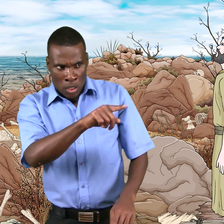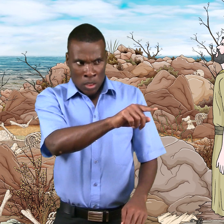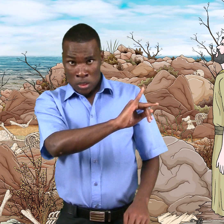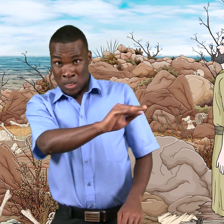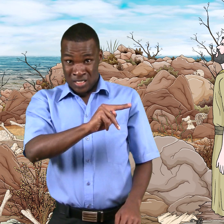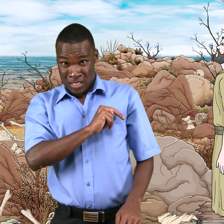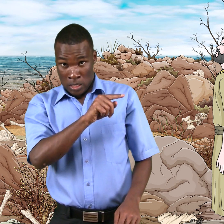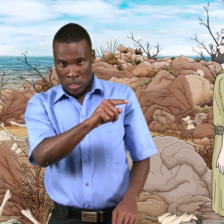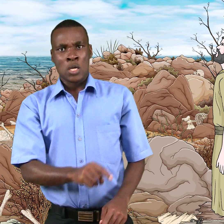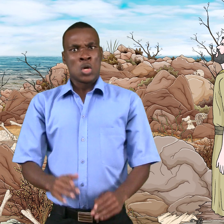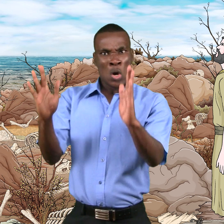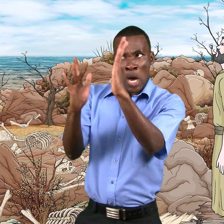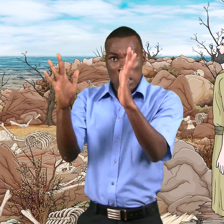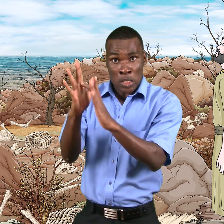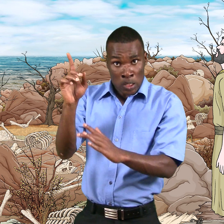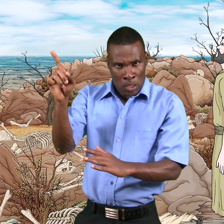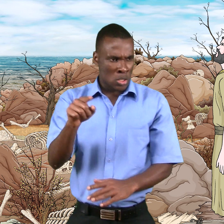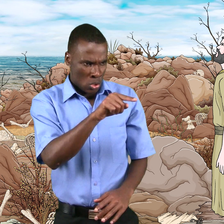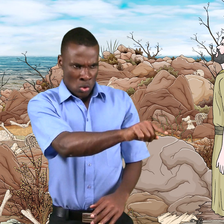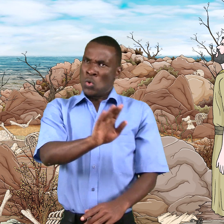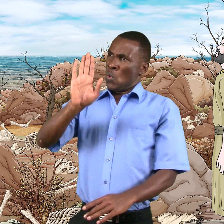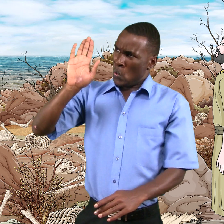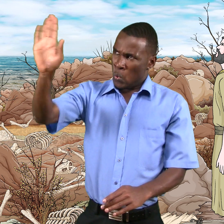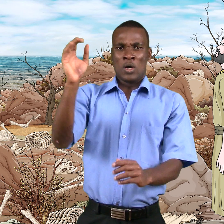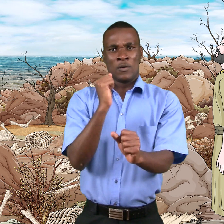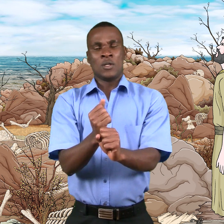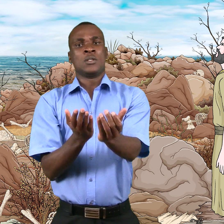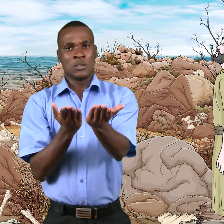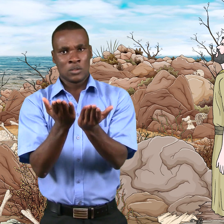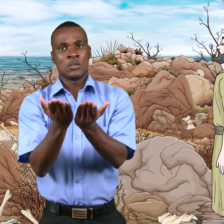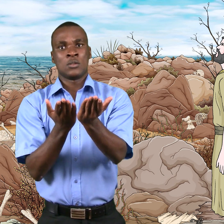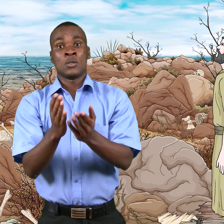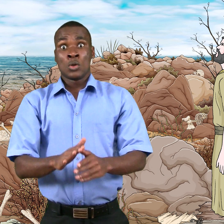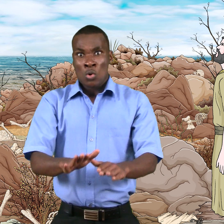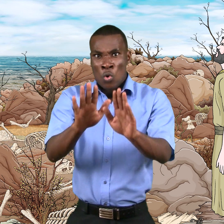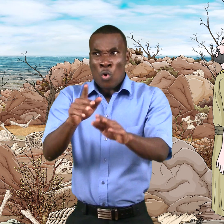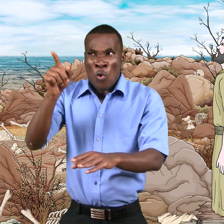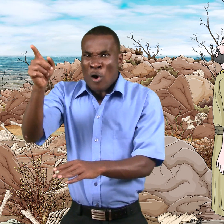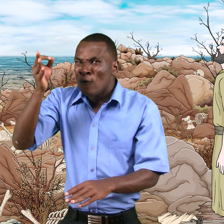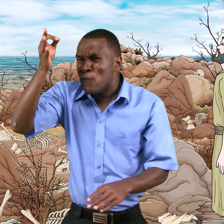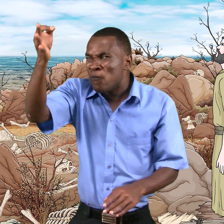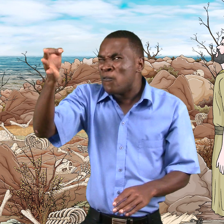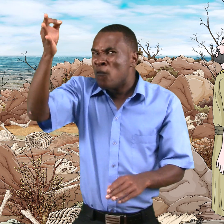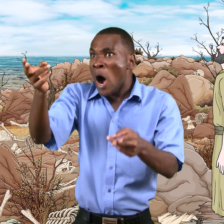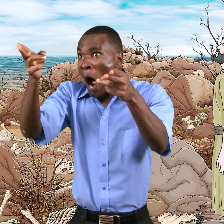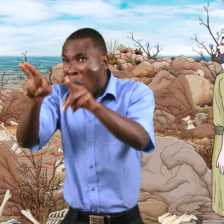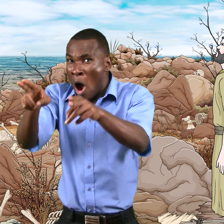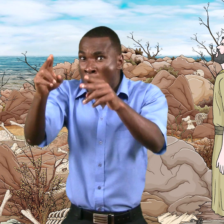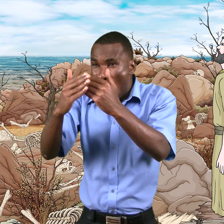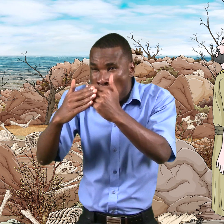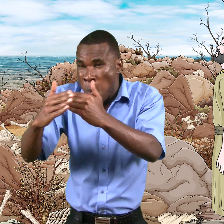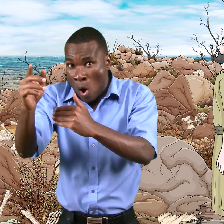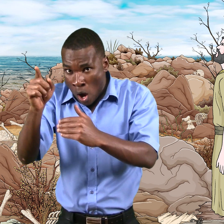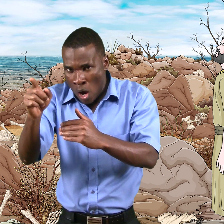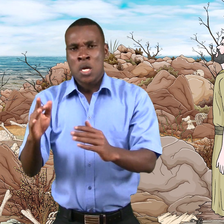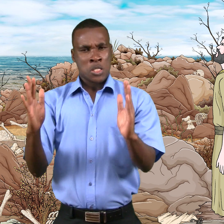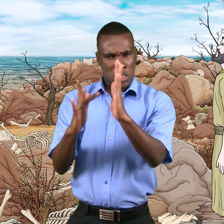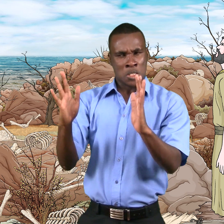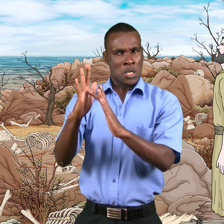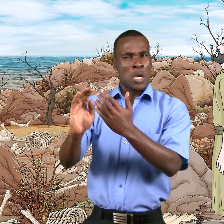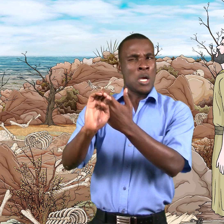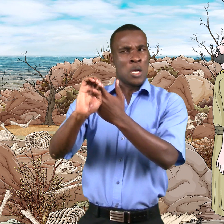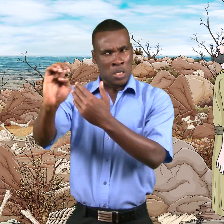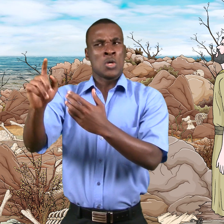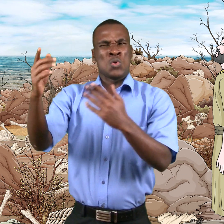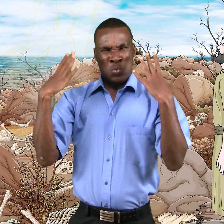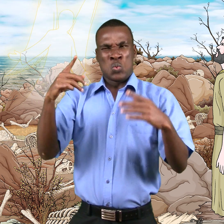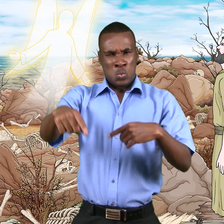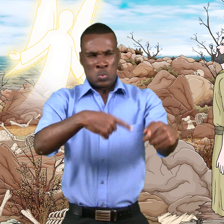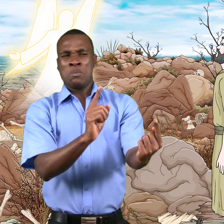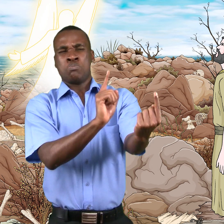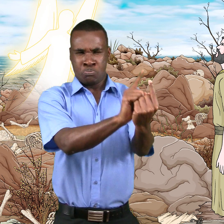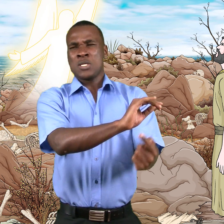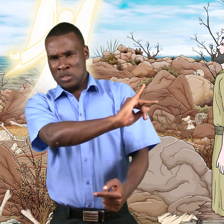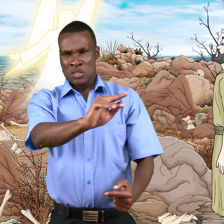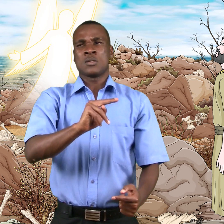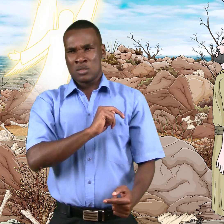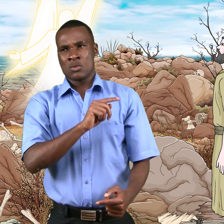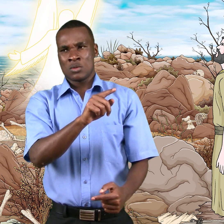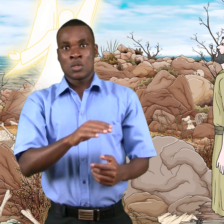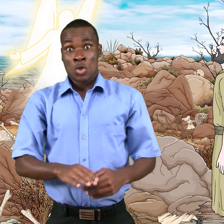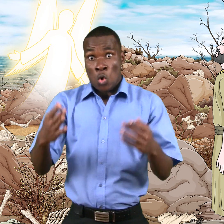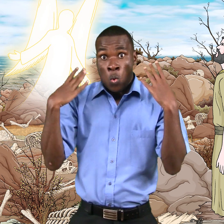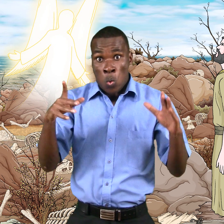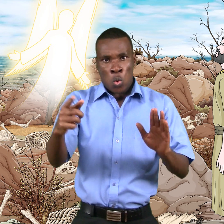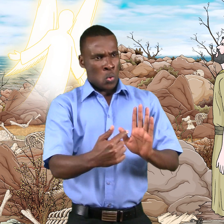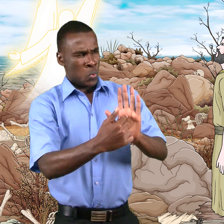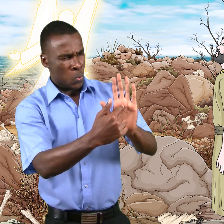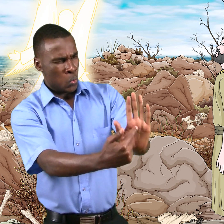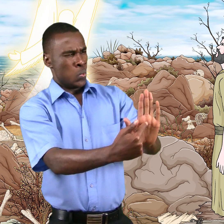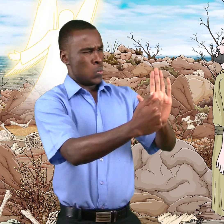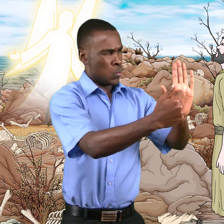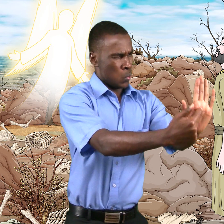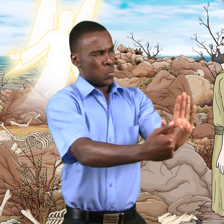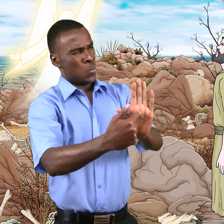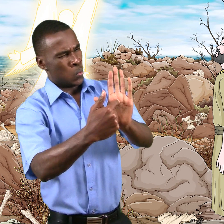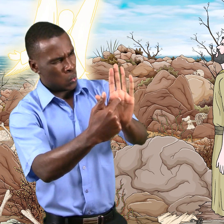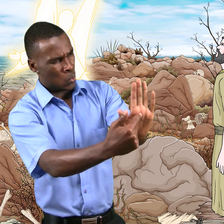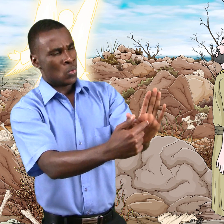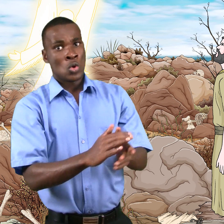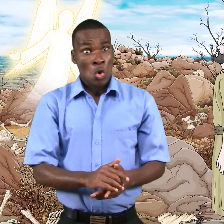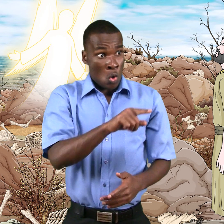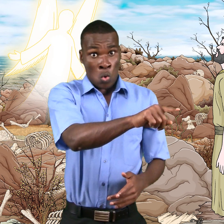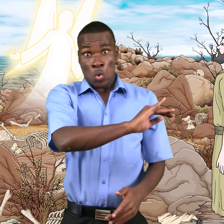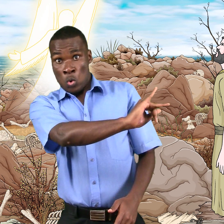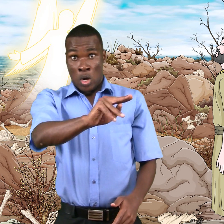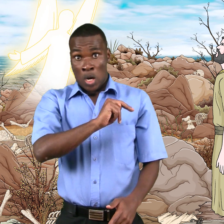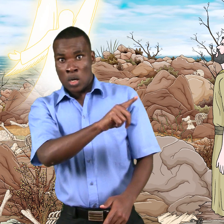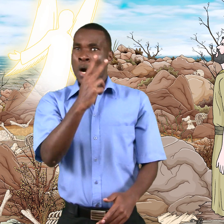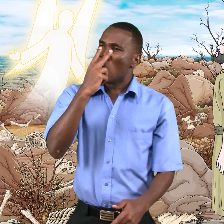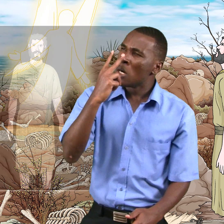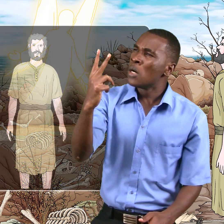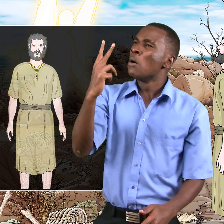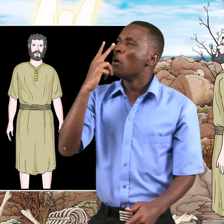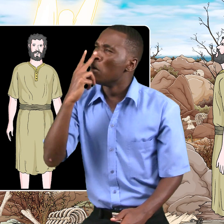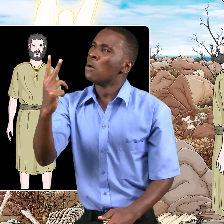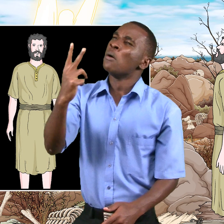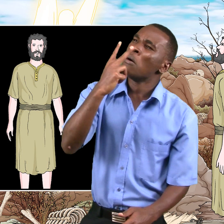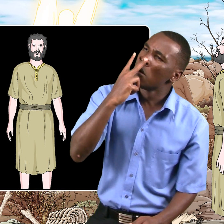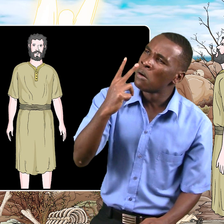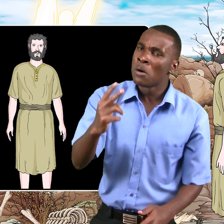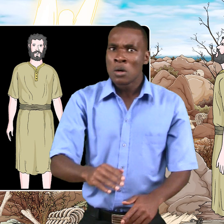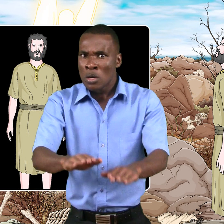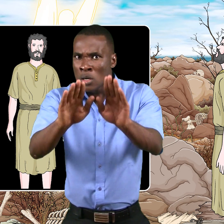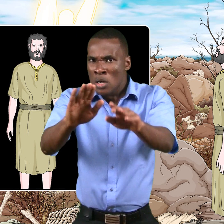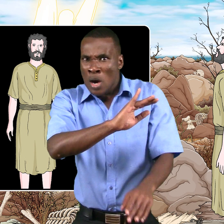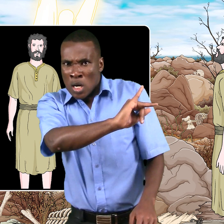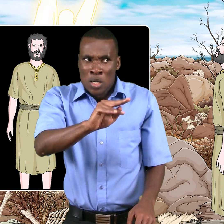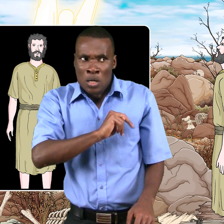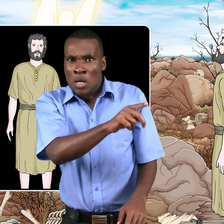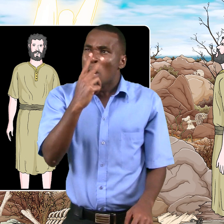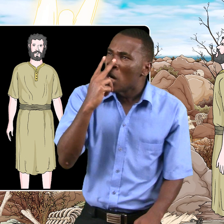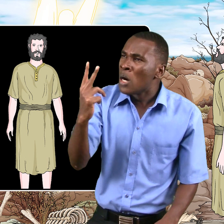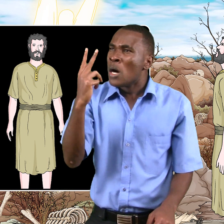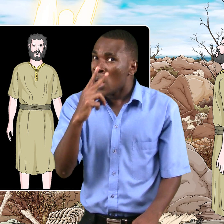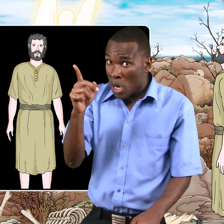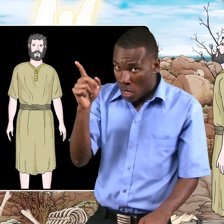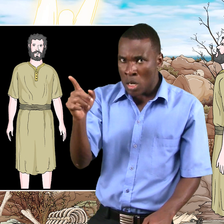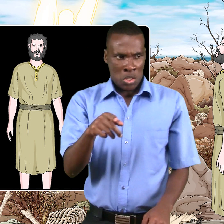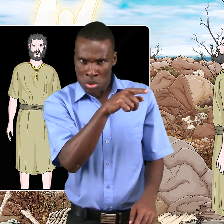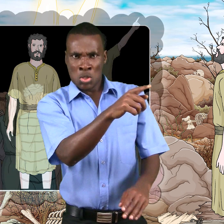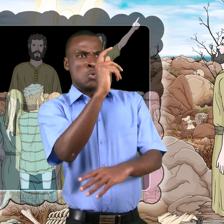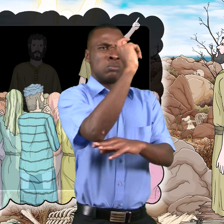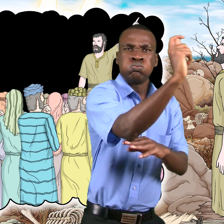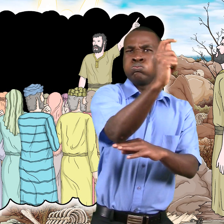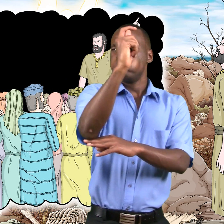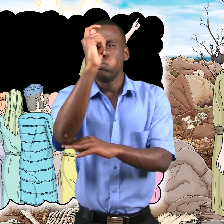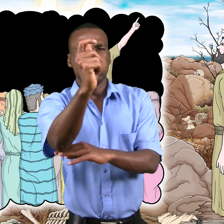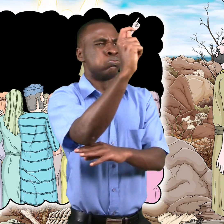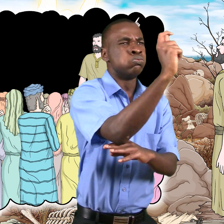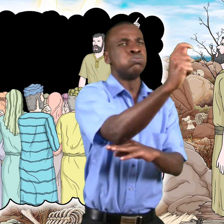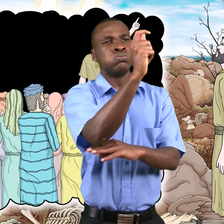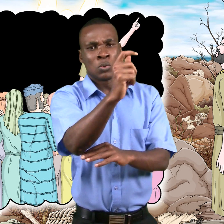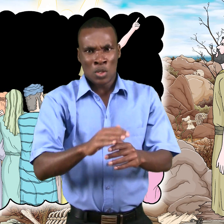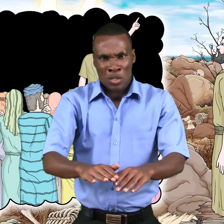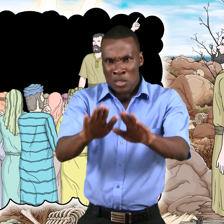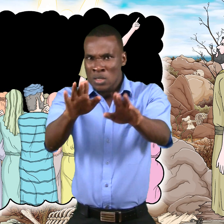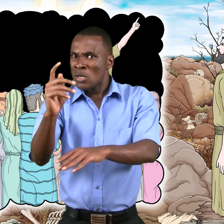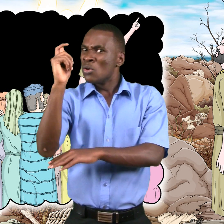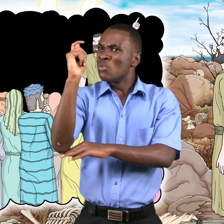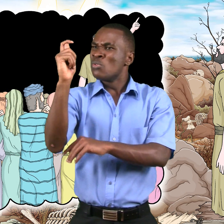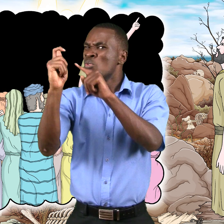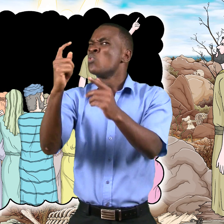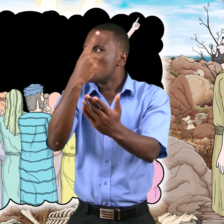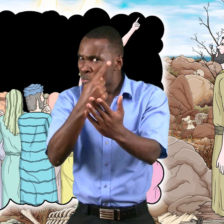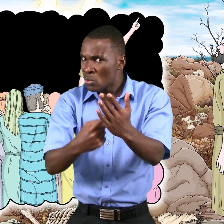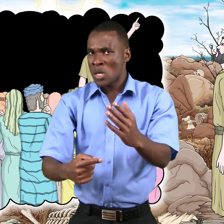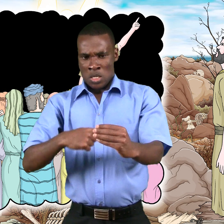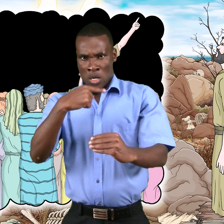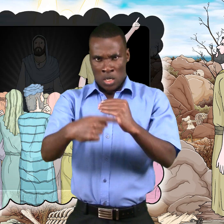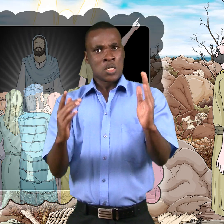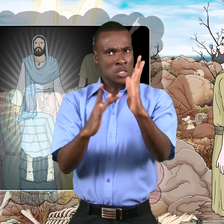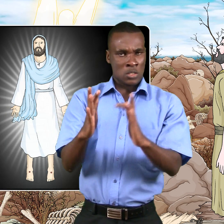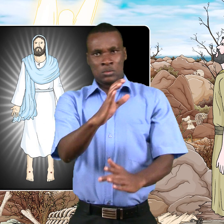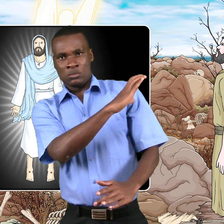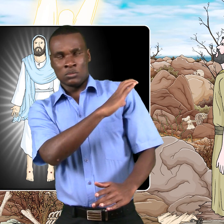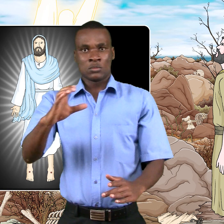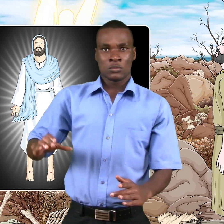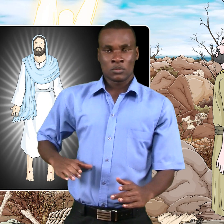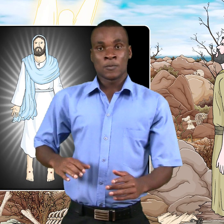He made it known by sending His angel to His servant John, who testifies to everything he saw.